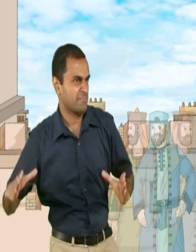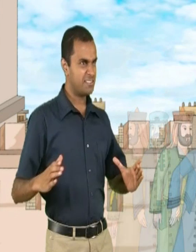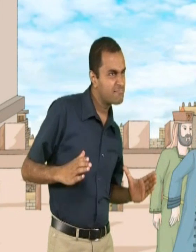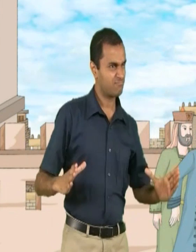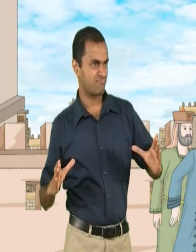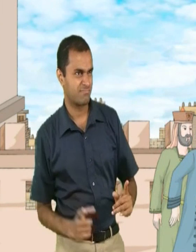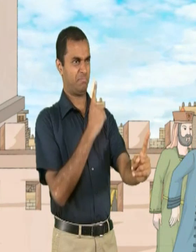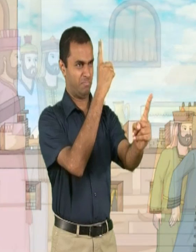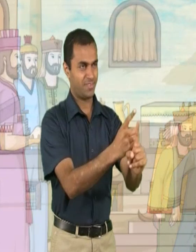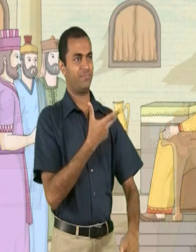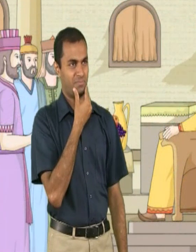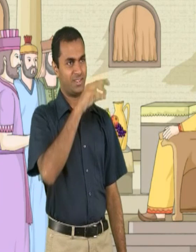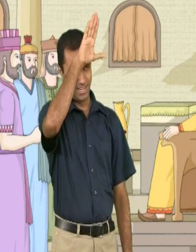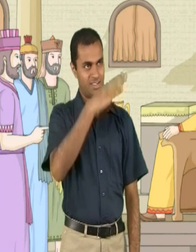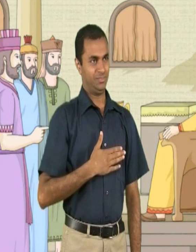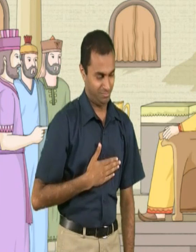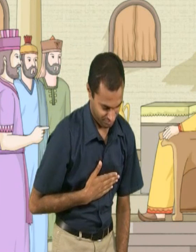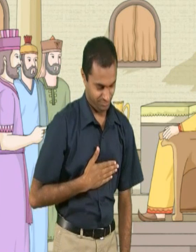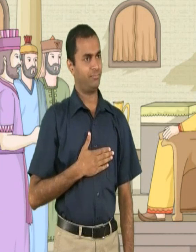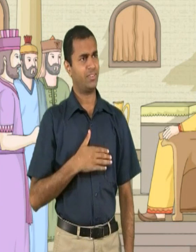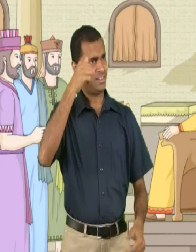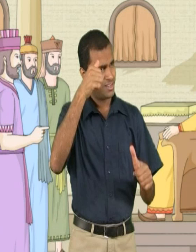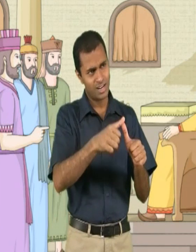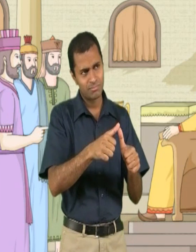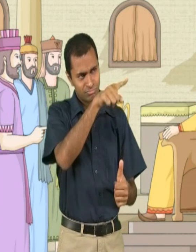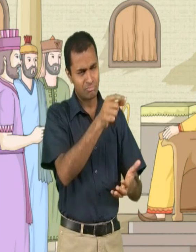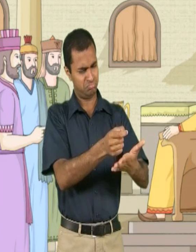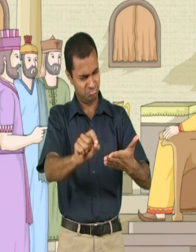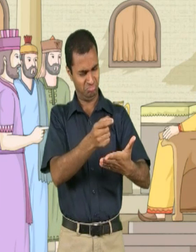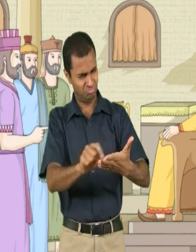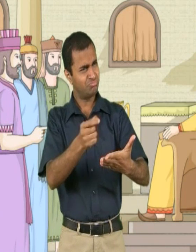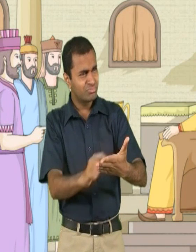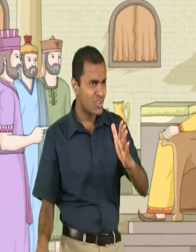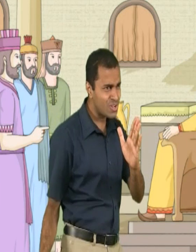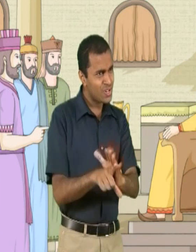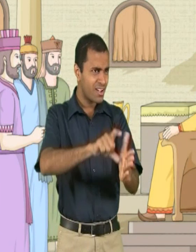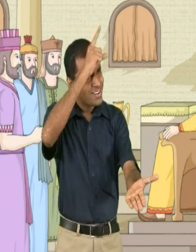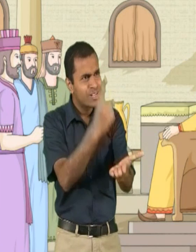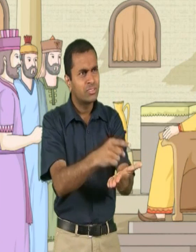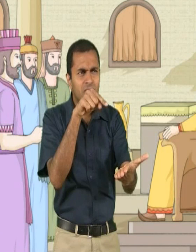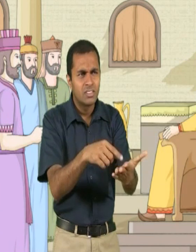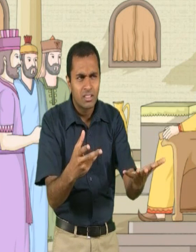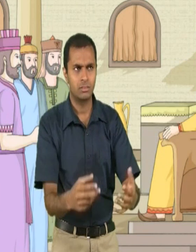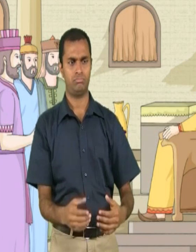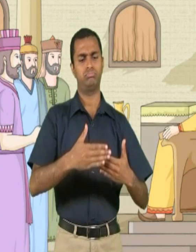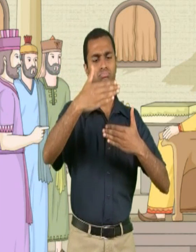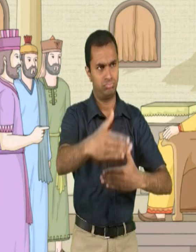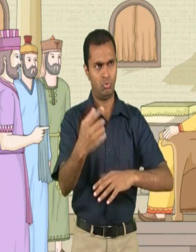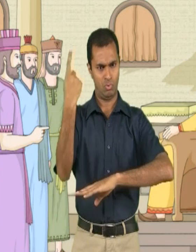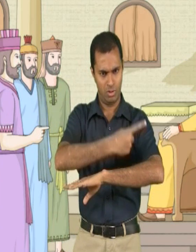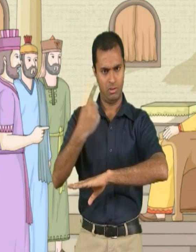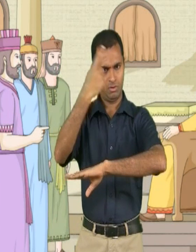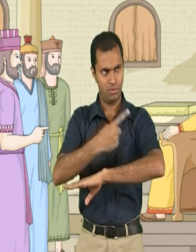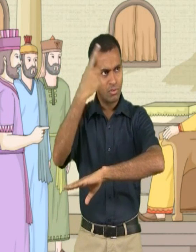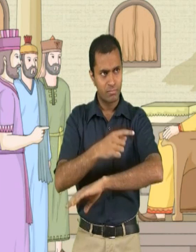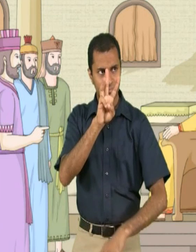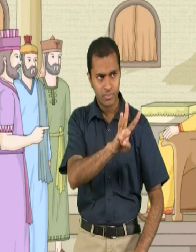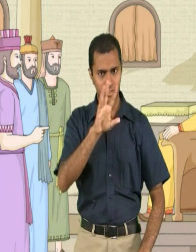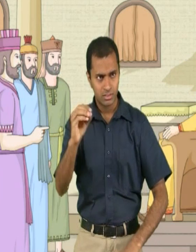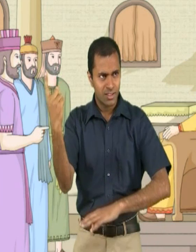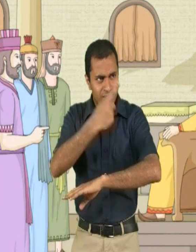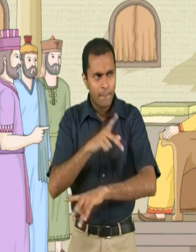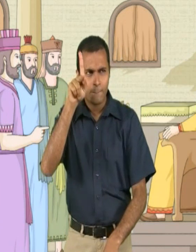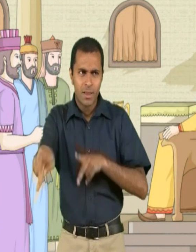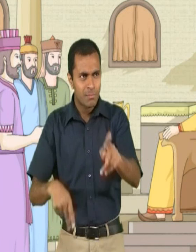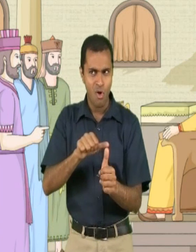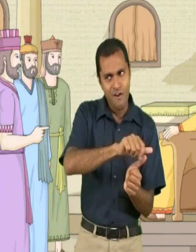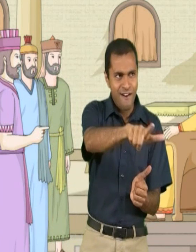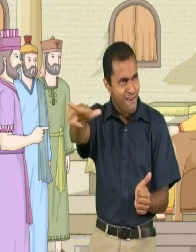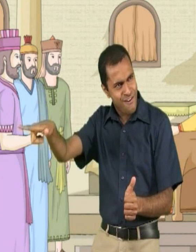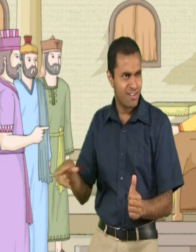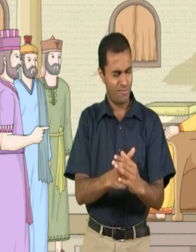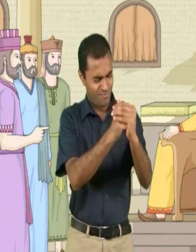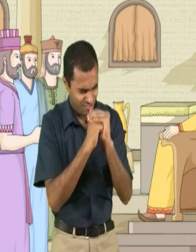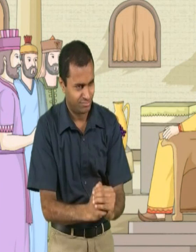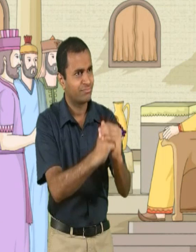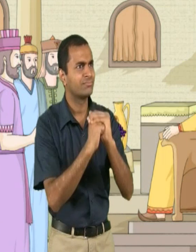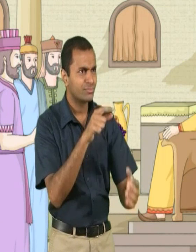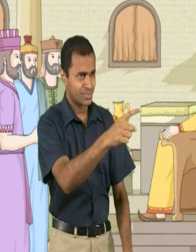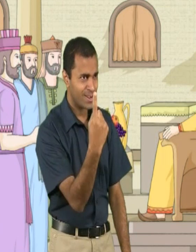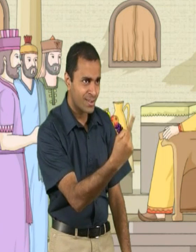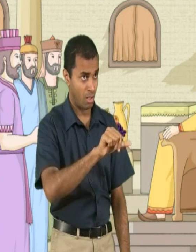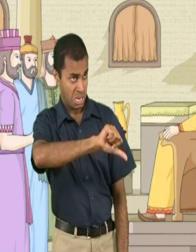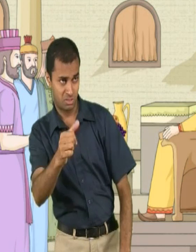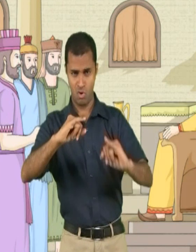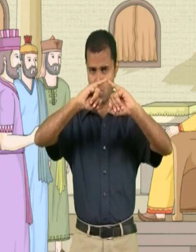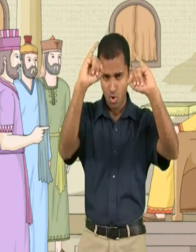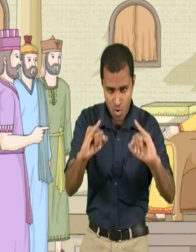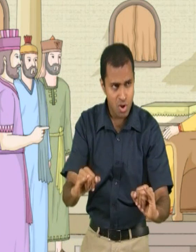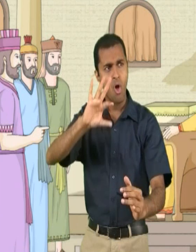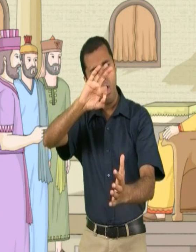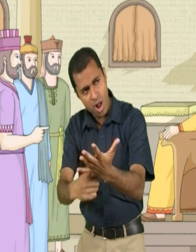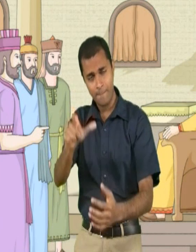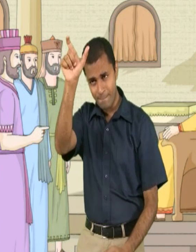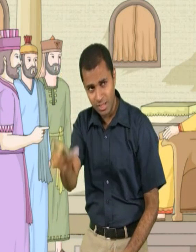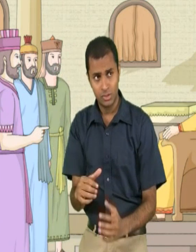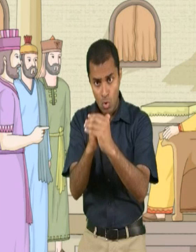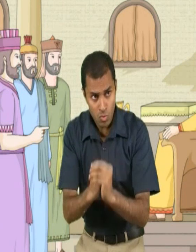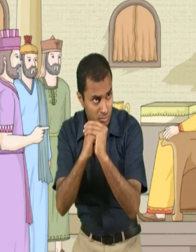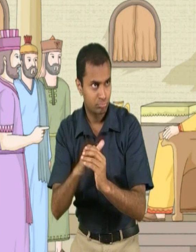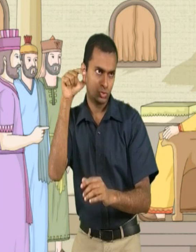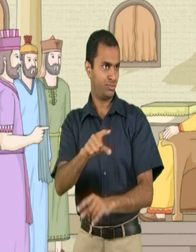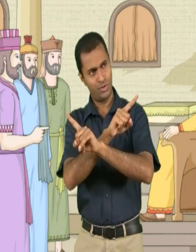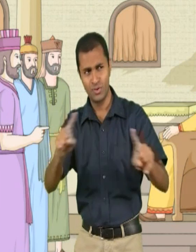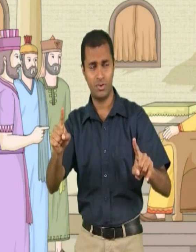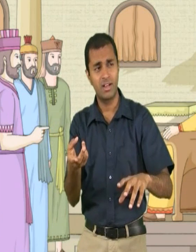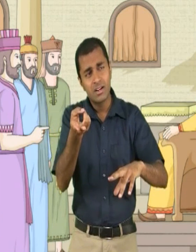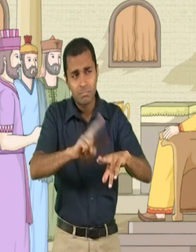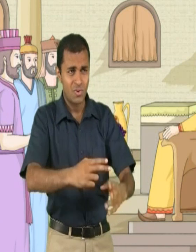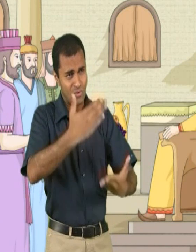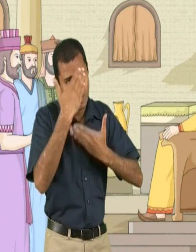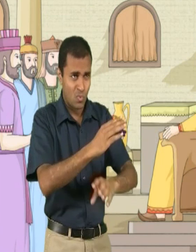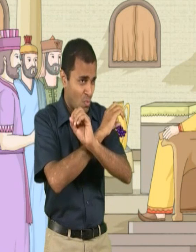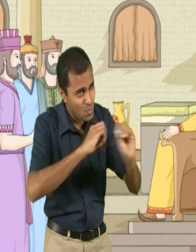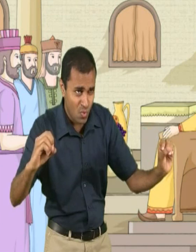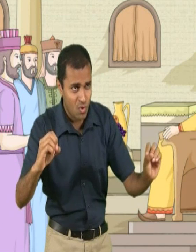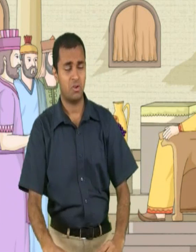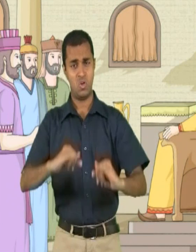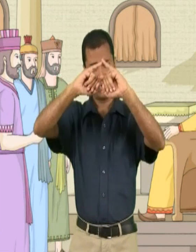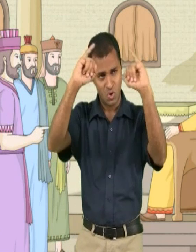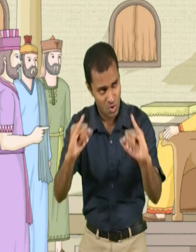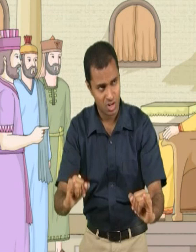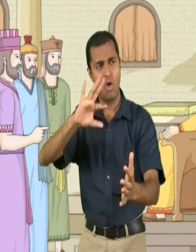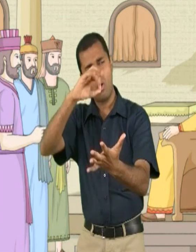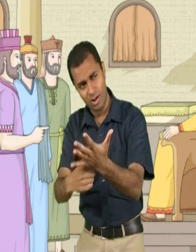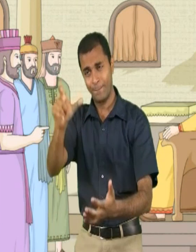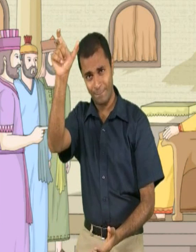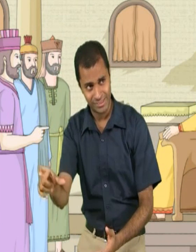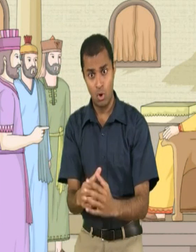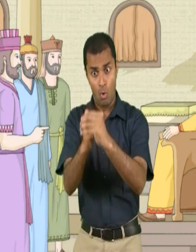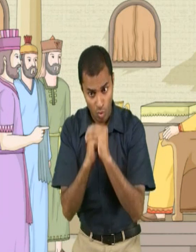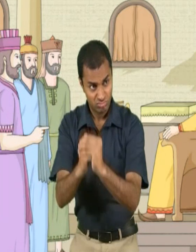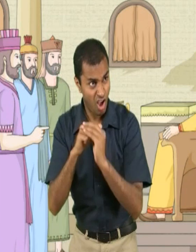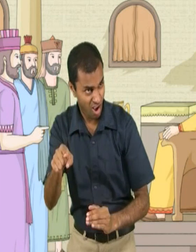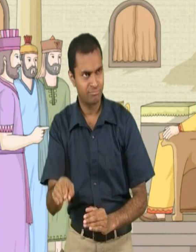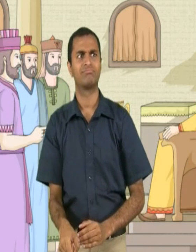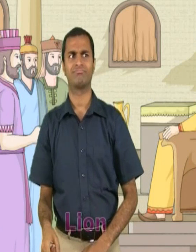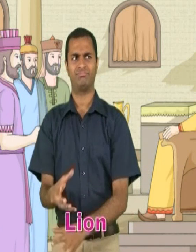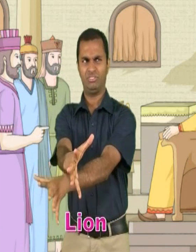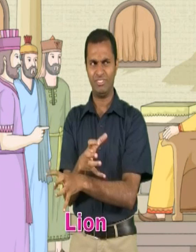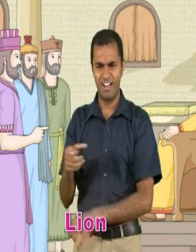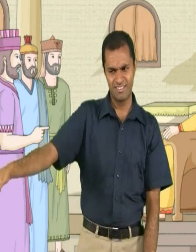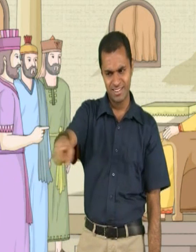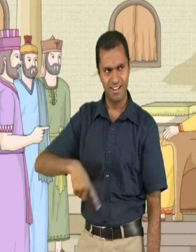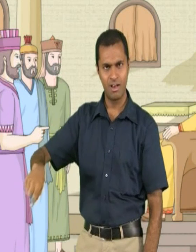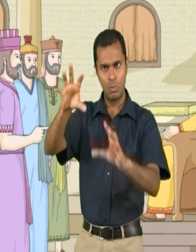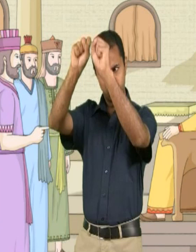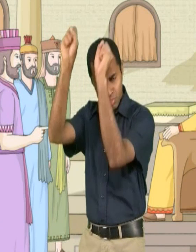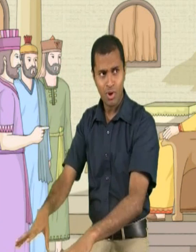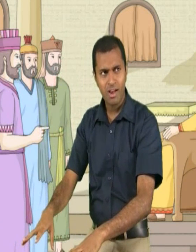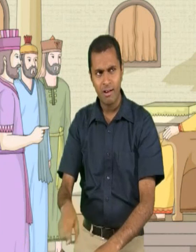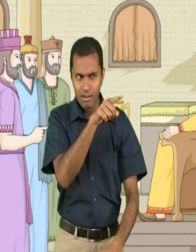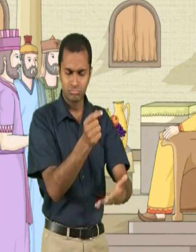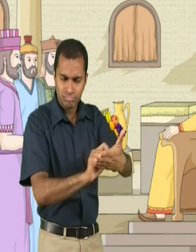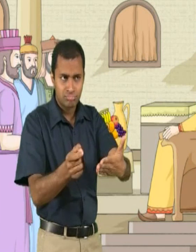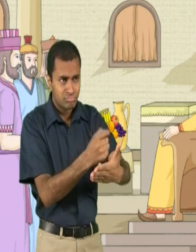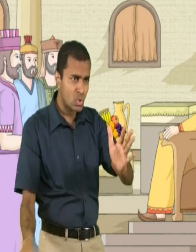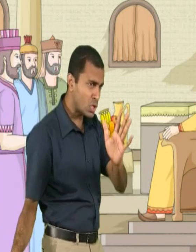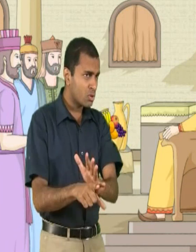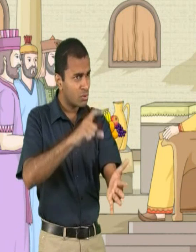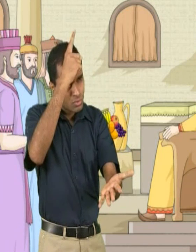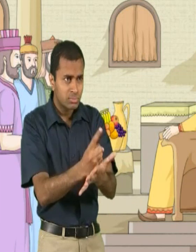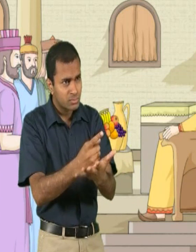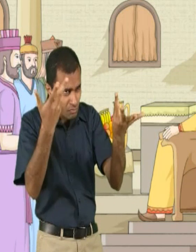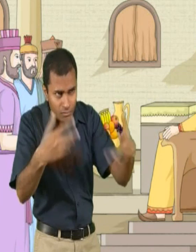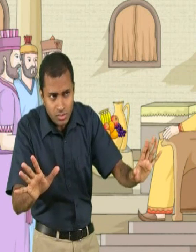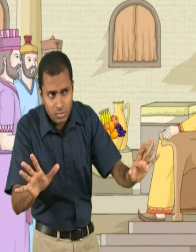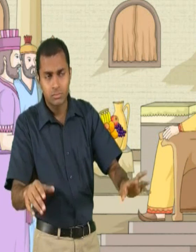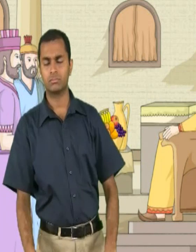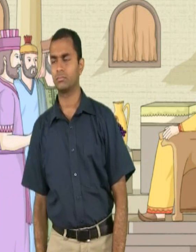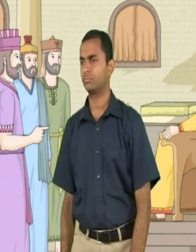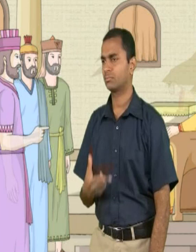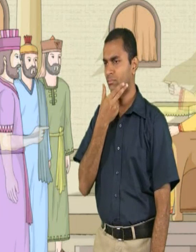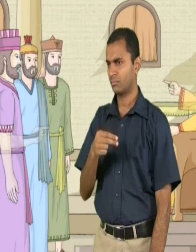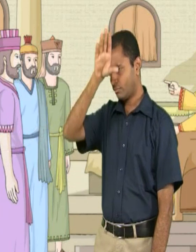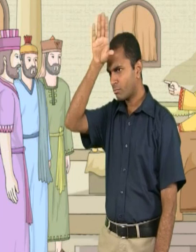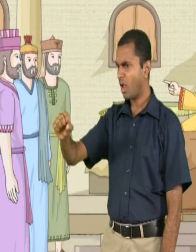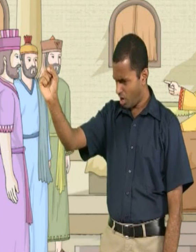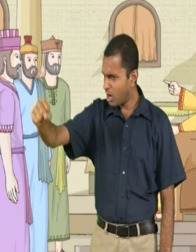So they approached the king and asked about his royal decree: “Did you not sign a decree that for thirty days any man who petitions any god or man except you, O king, will be thrown into the den of lions?”